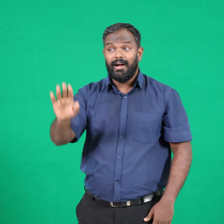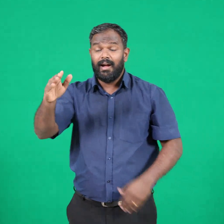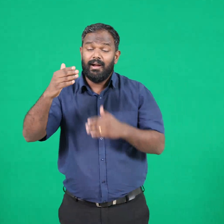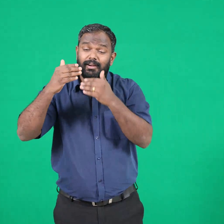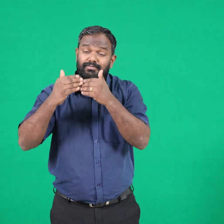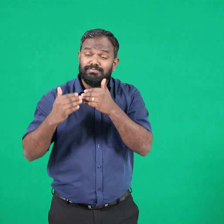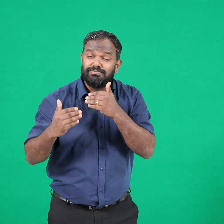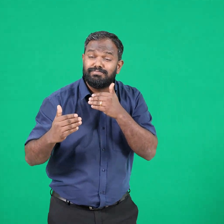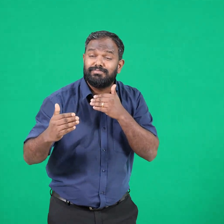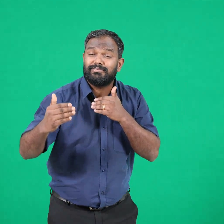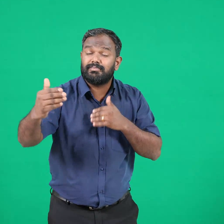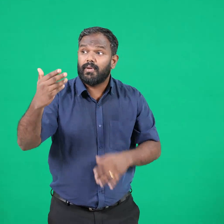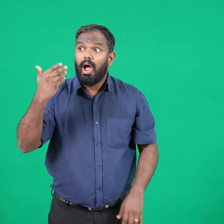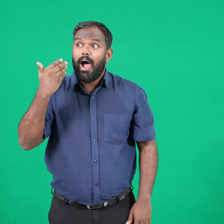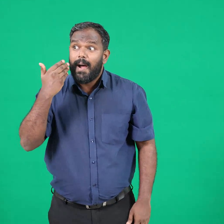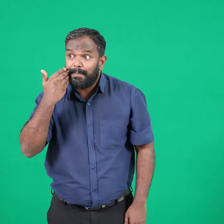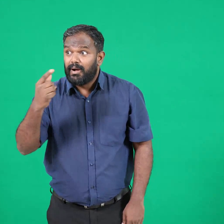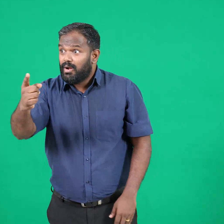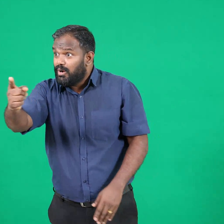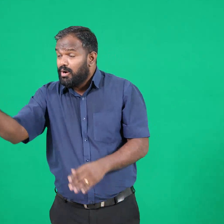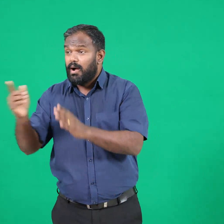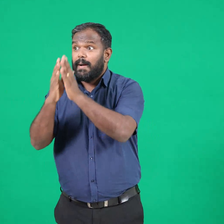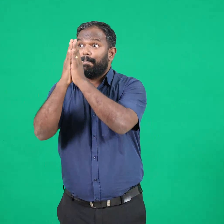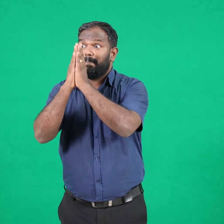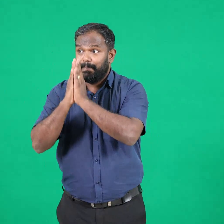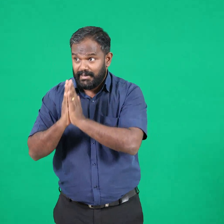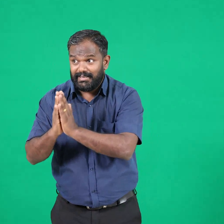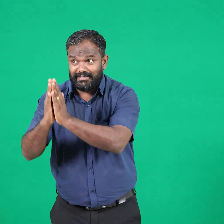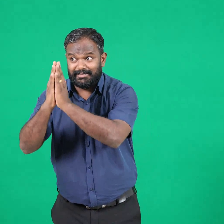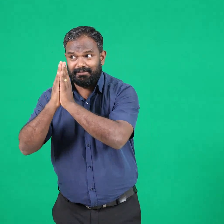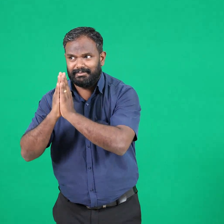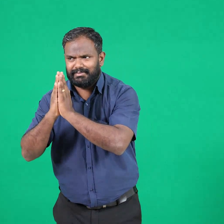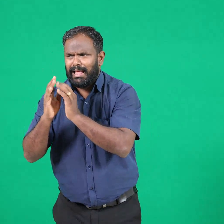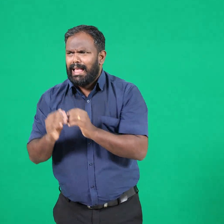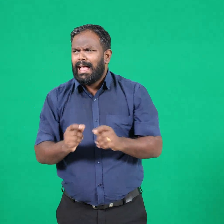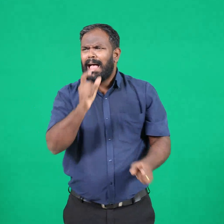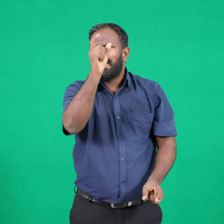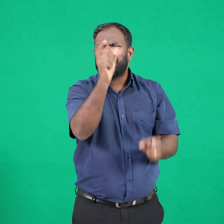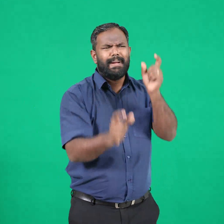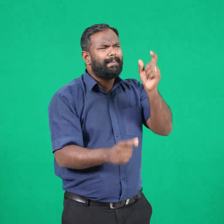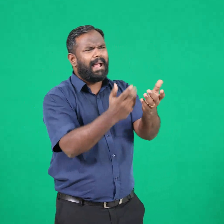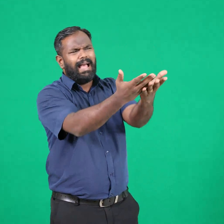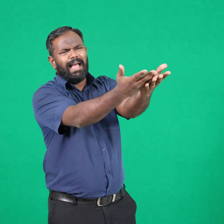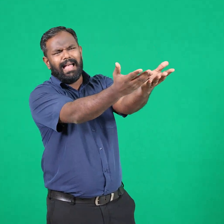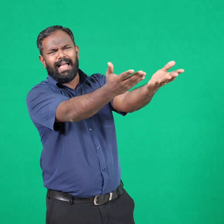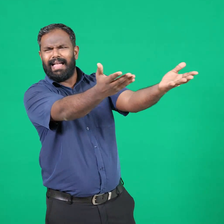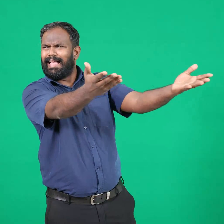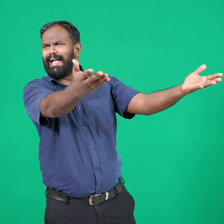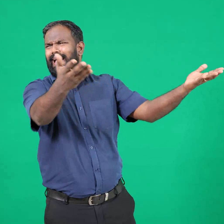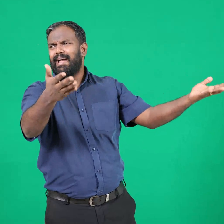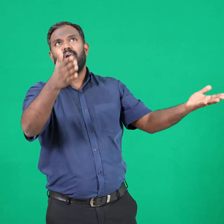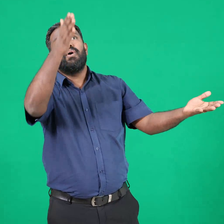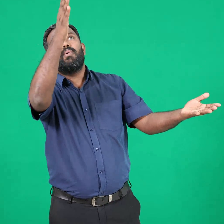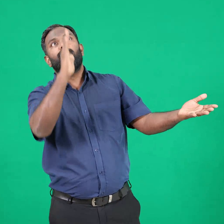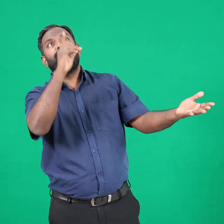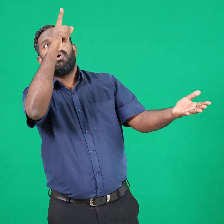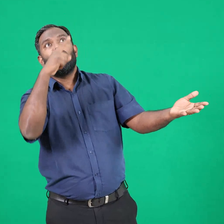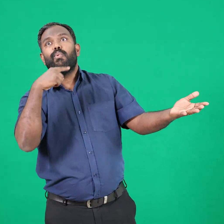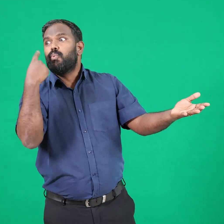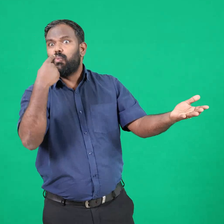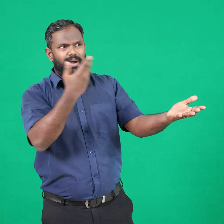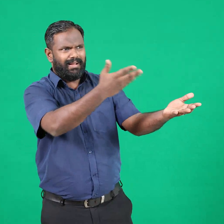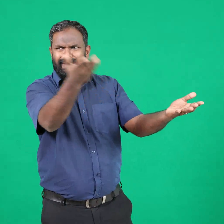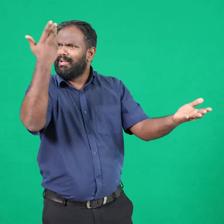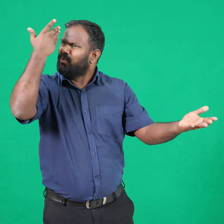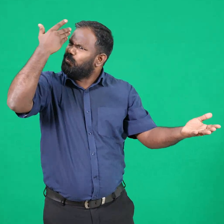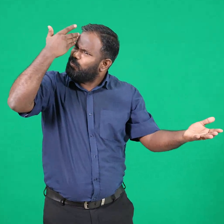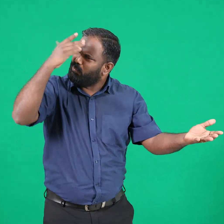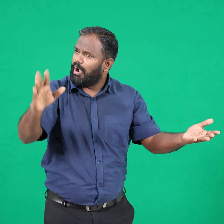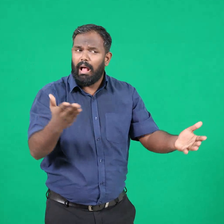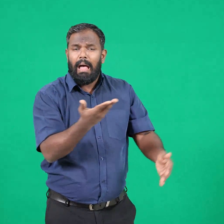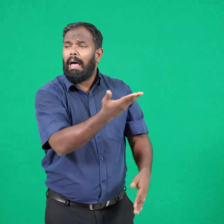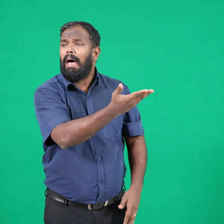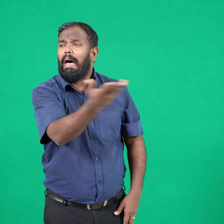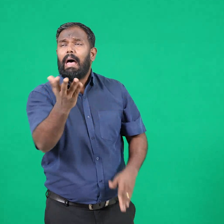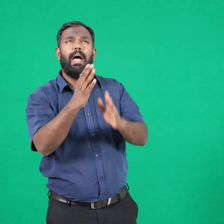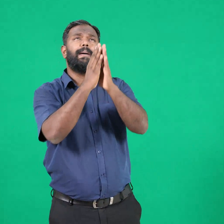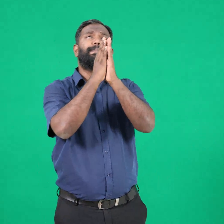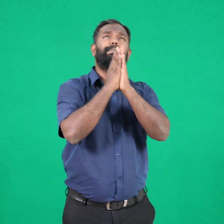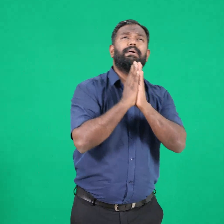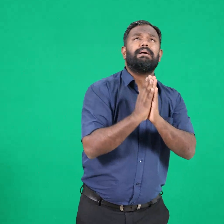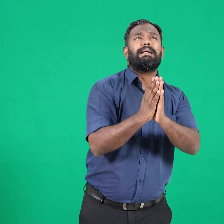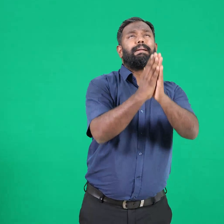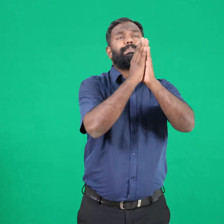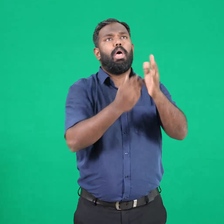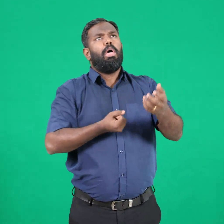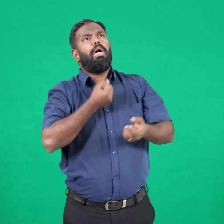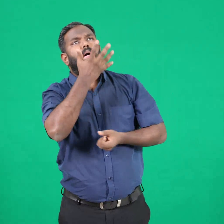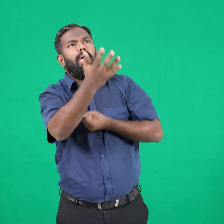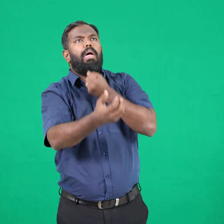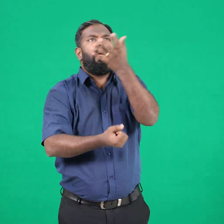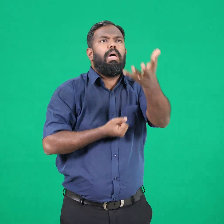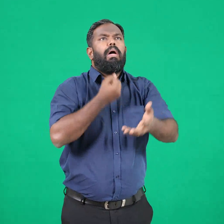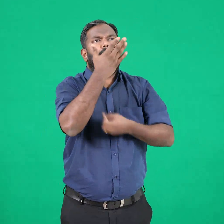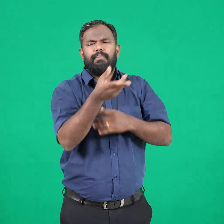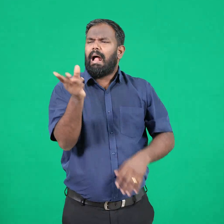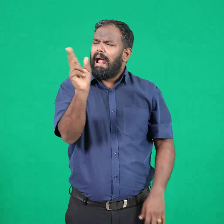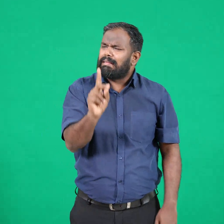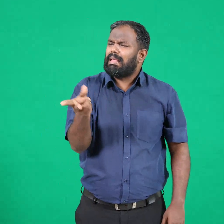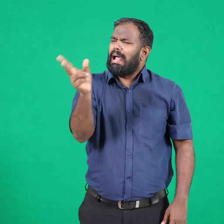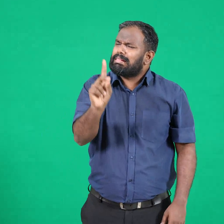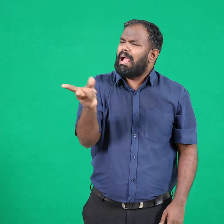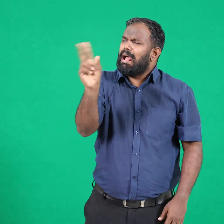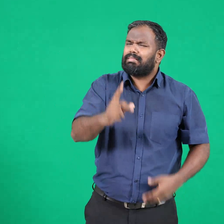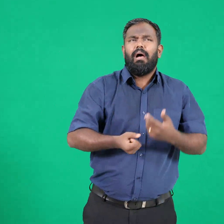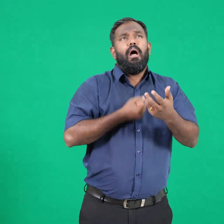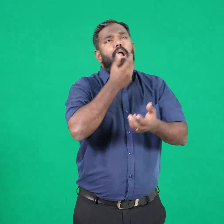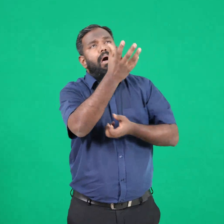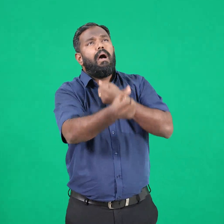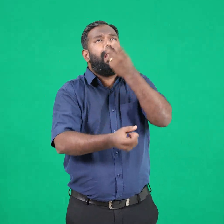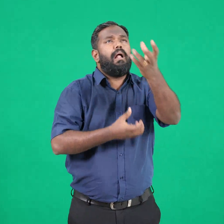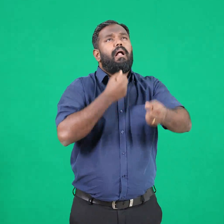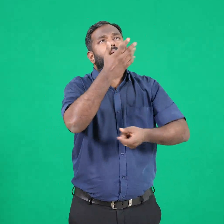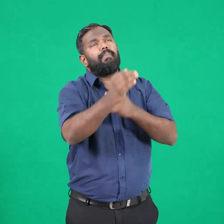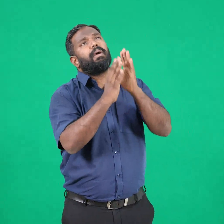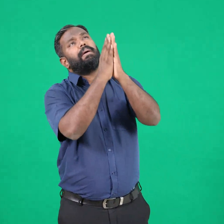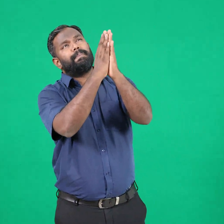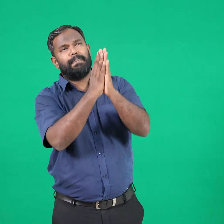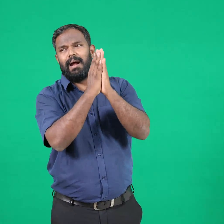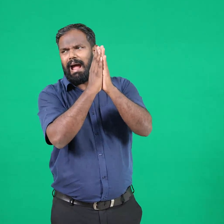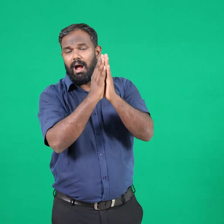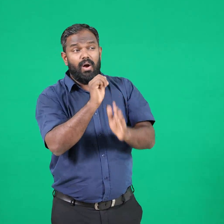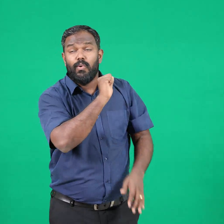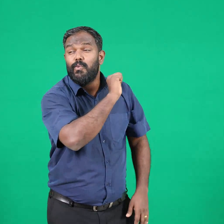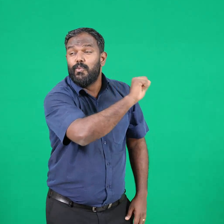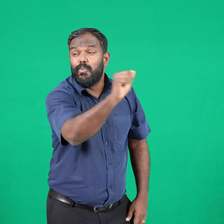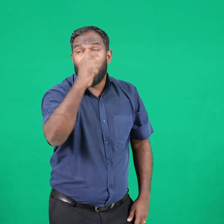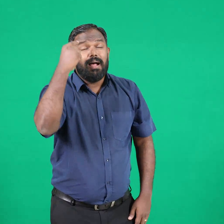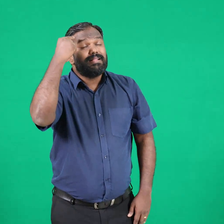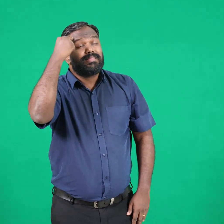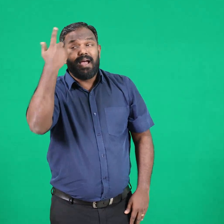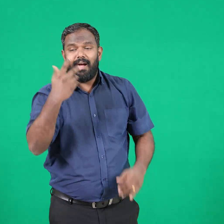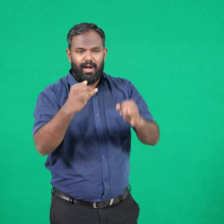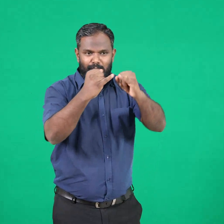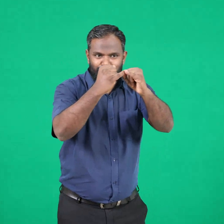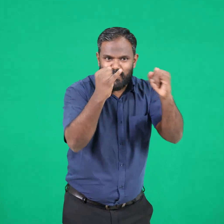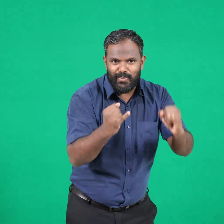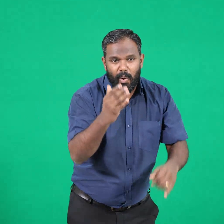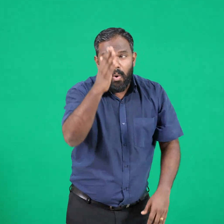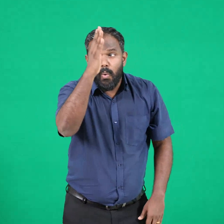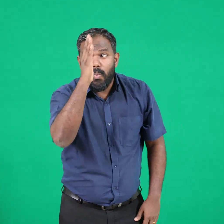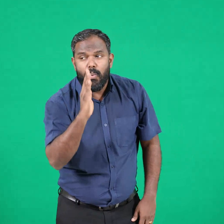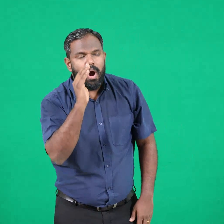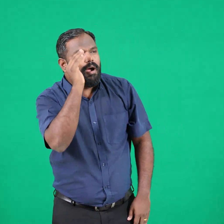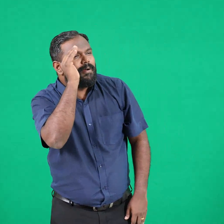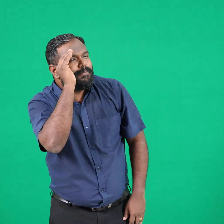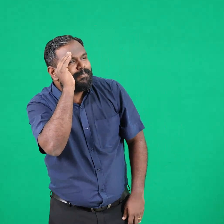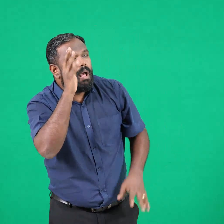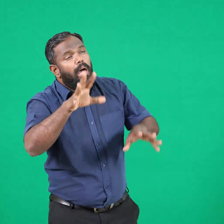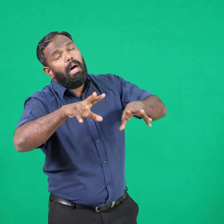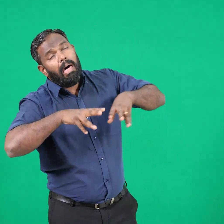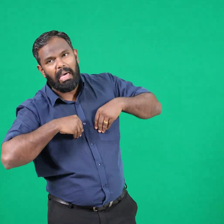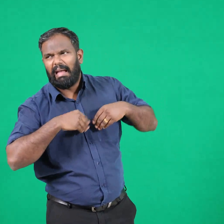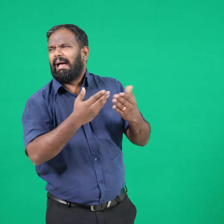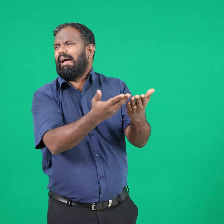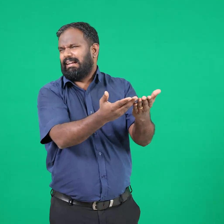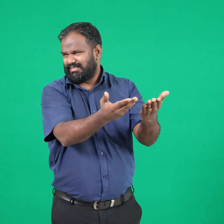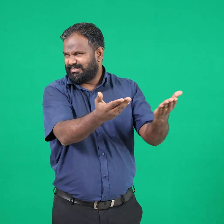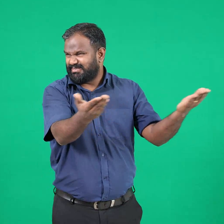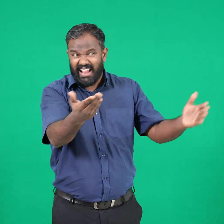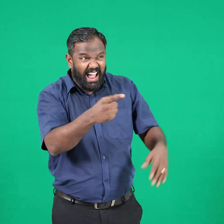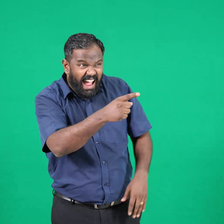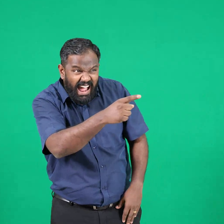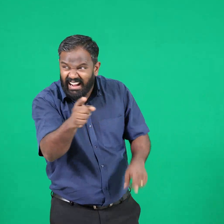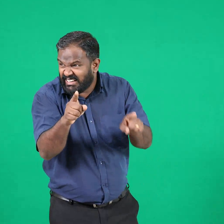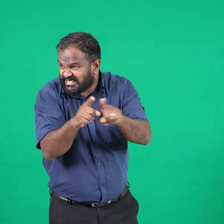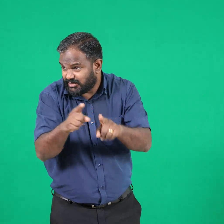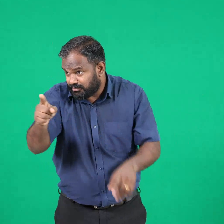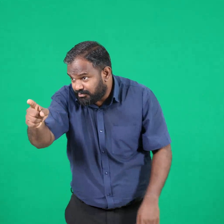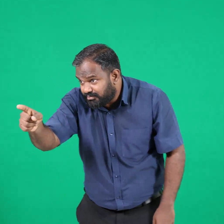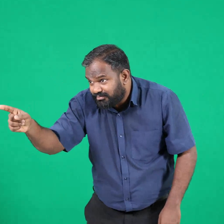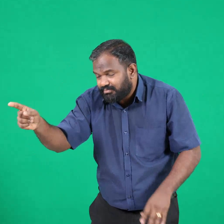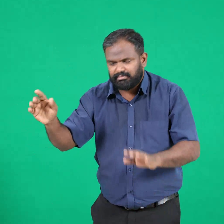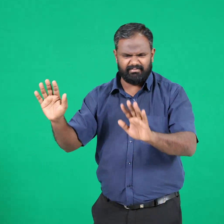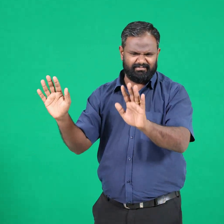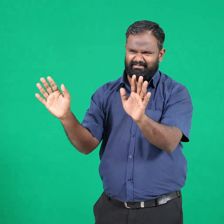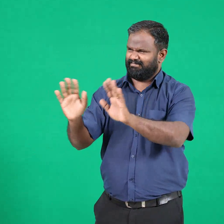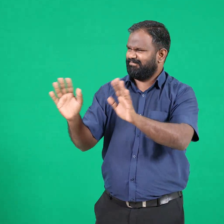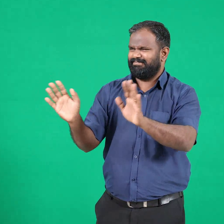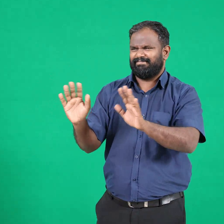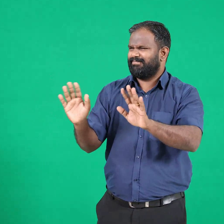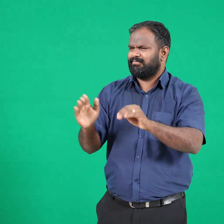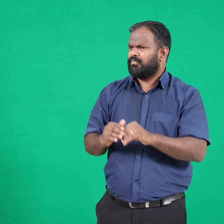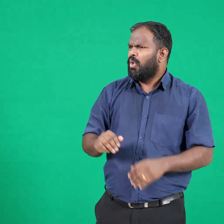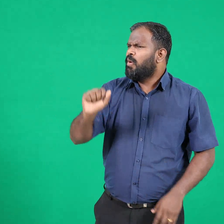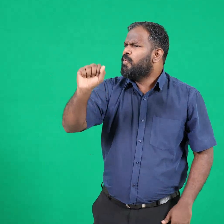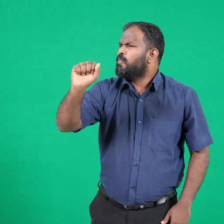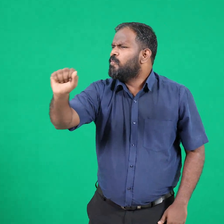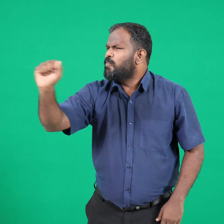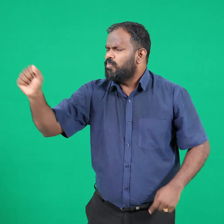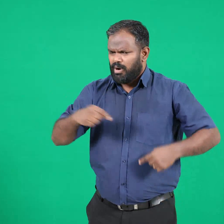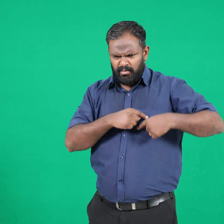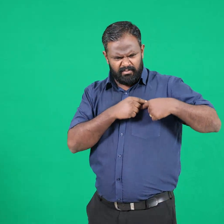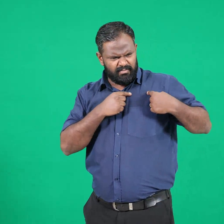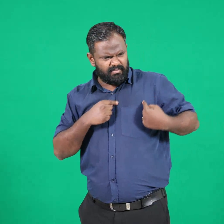And when you pray, do not babble on like pagans, for they think that by their many words they will be heard.